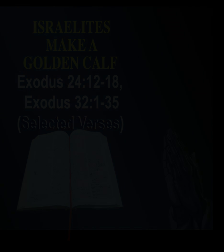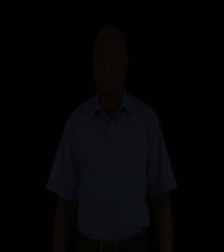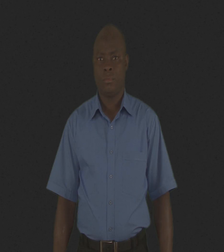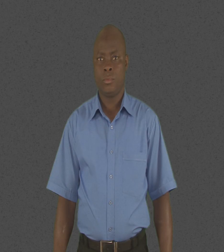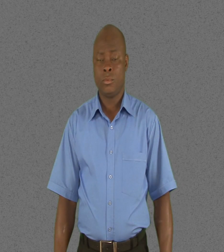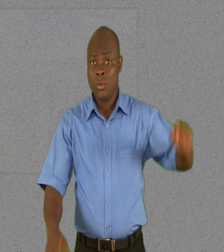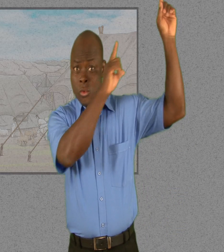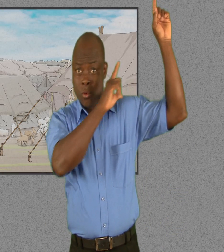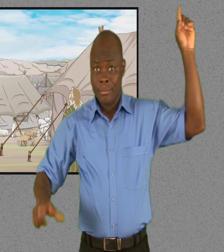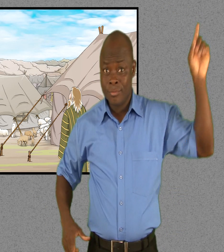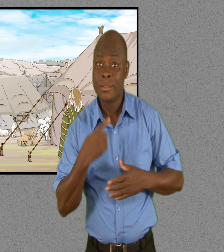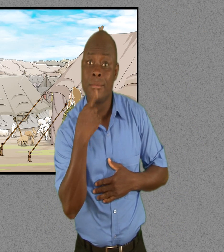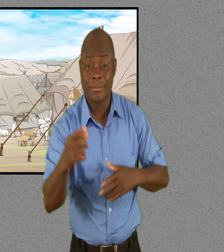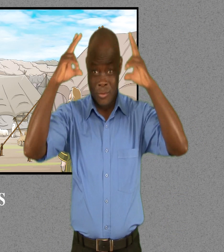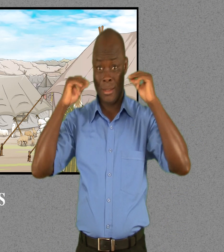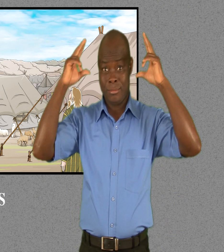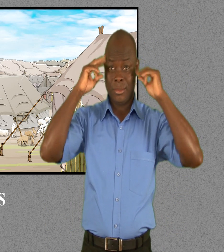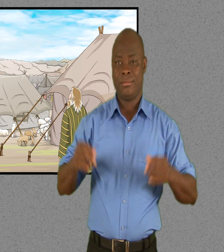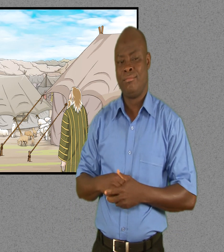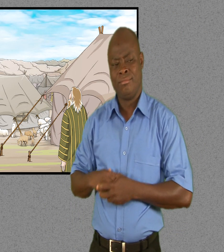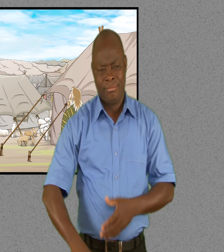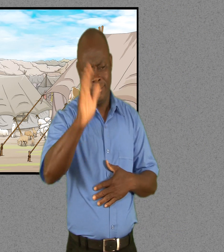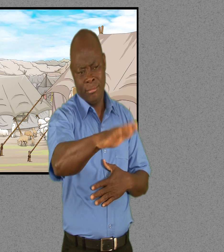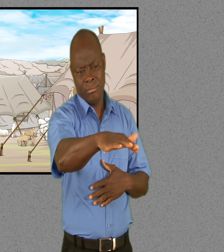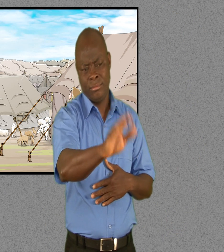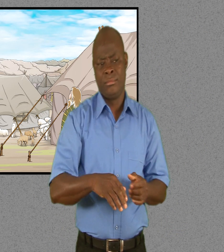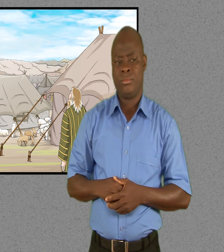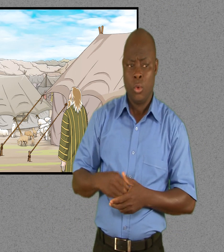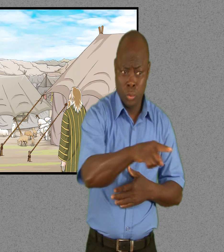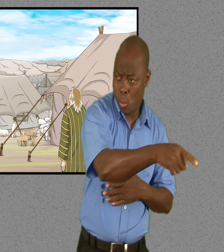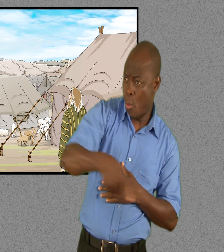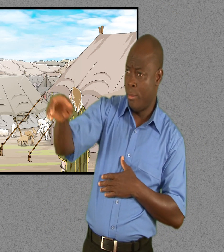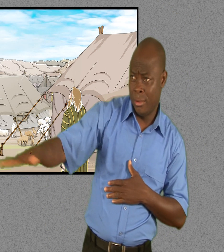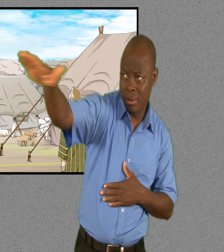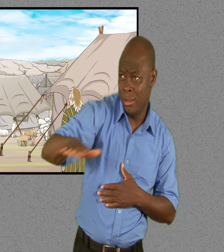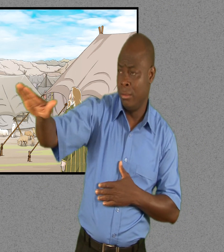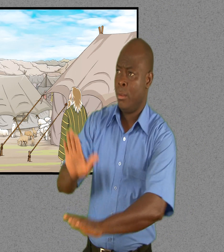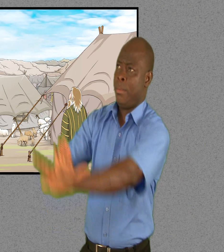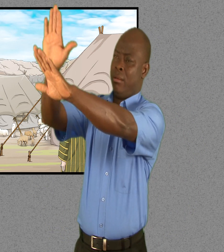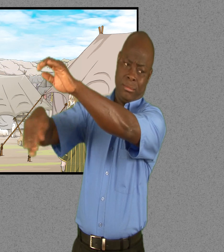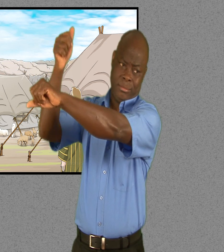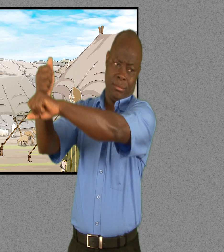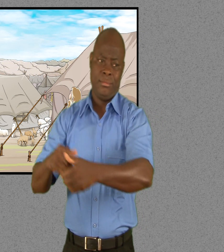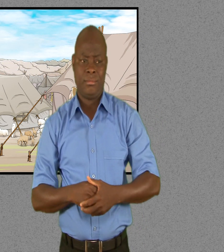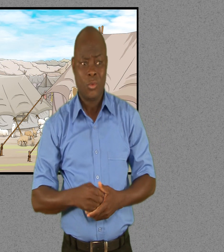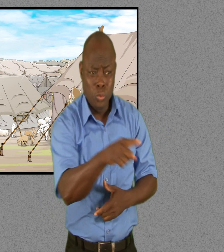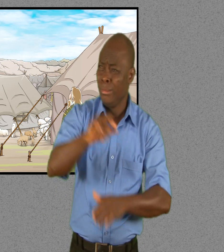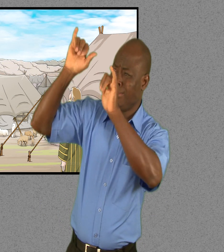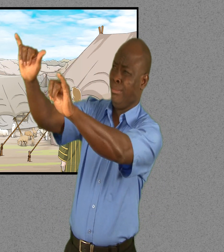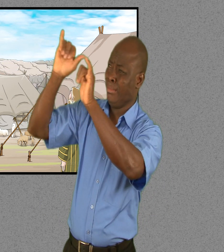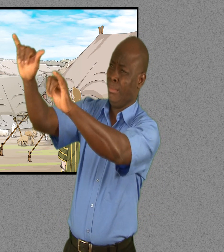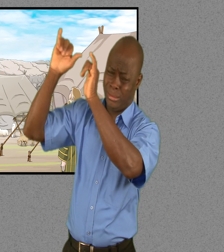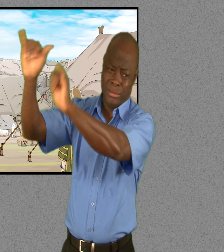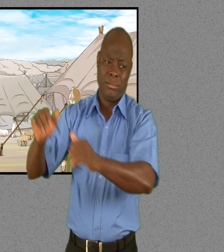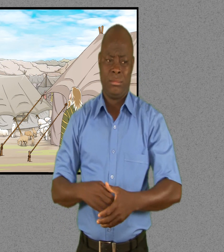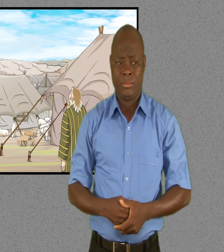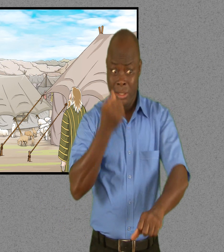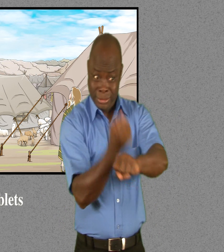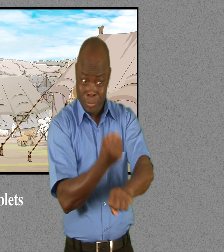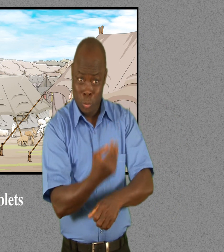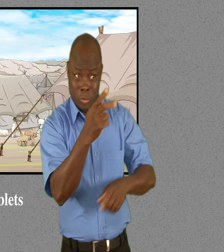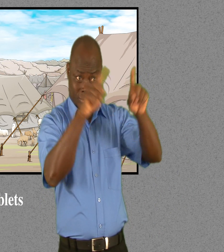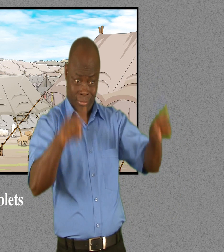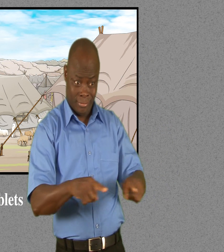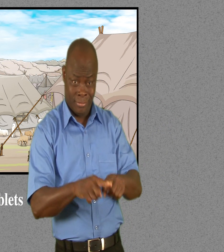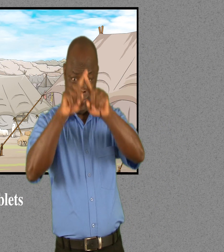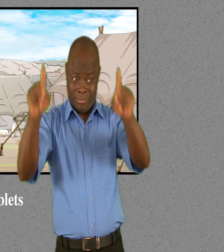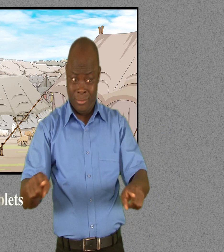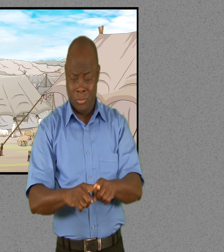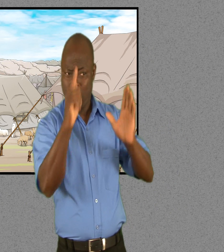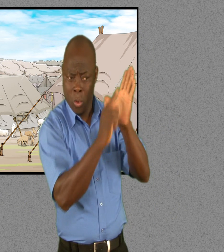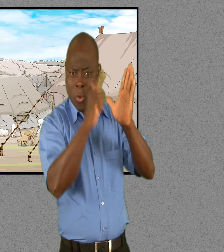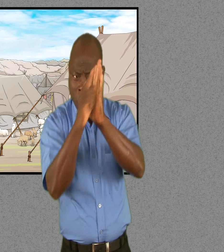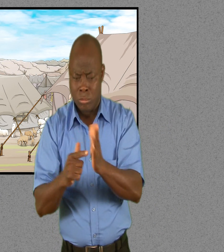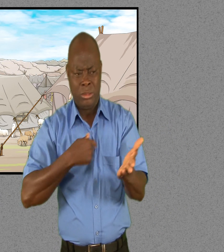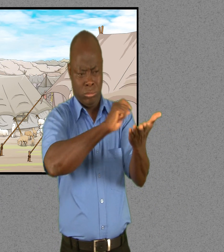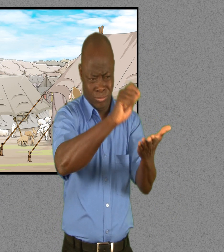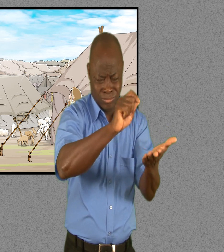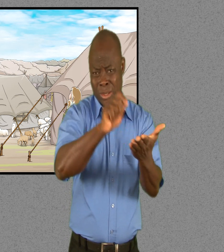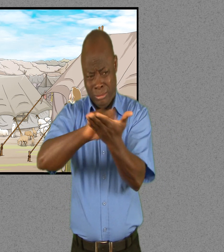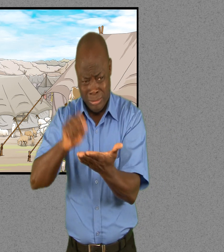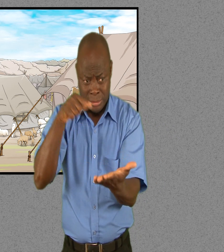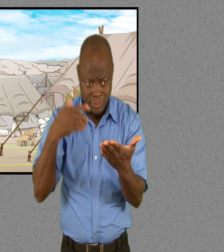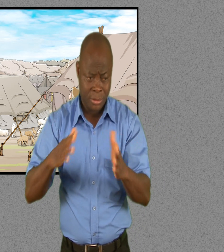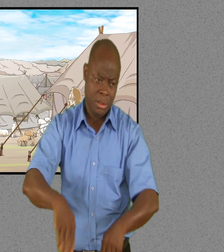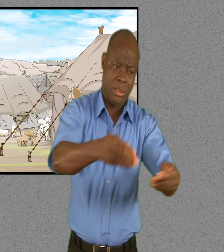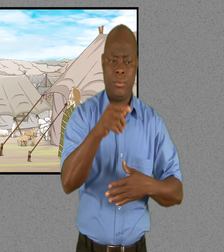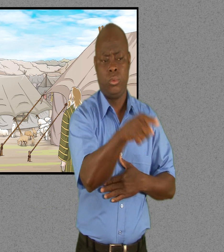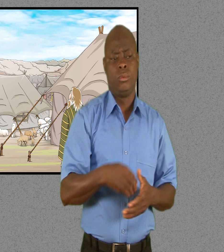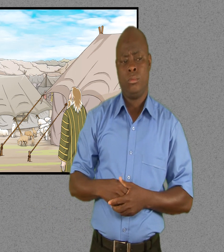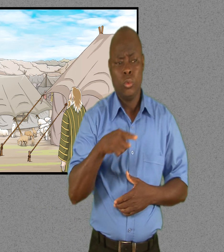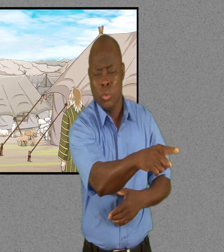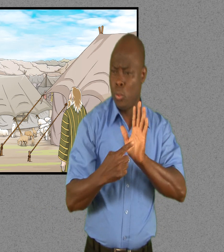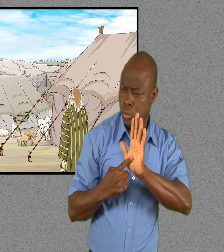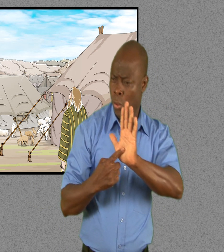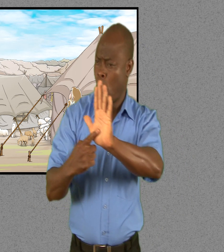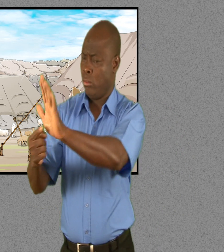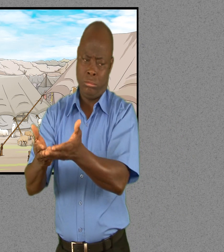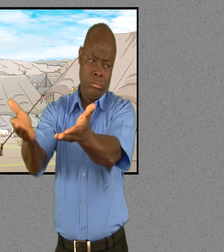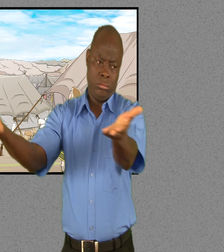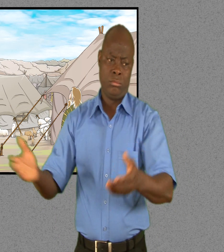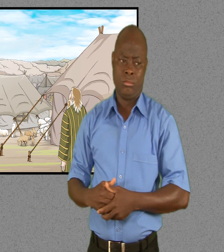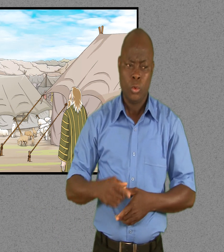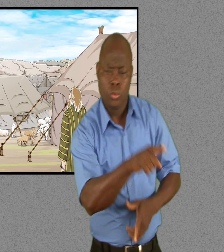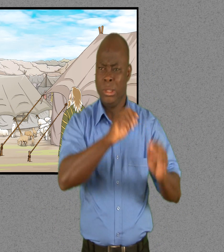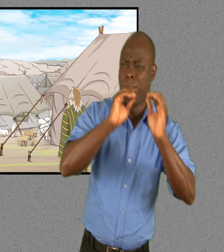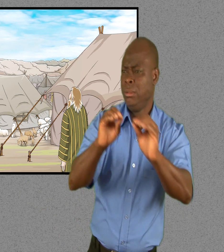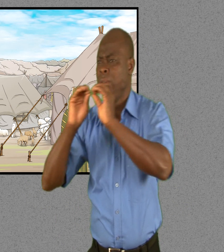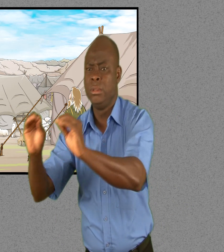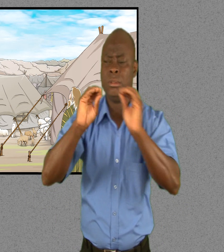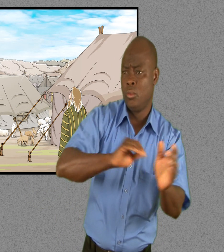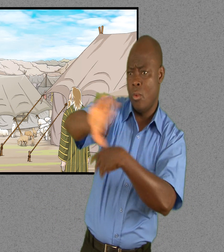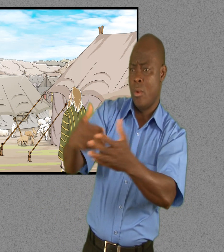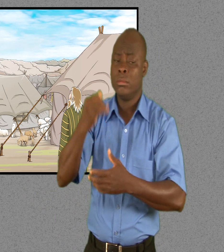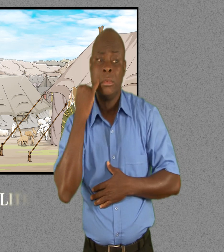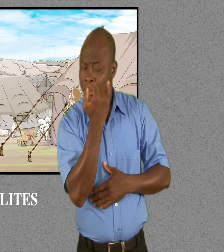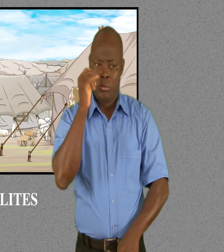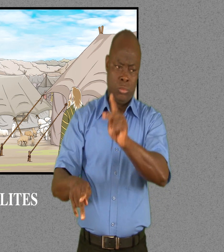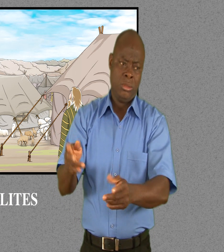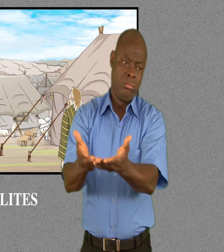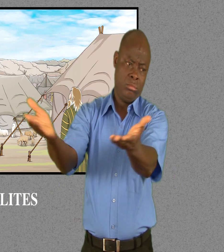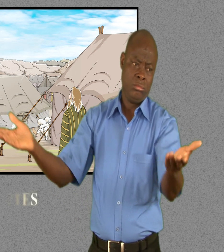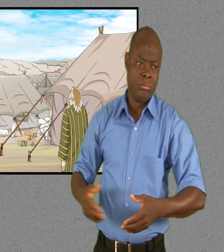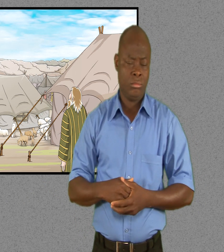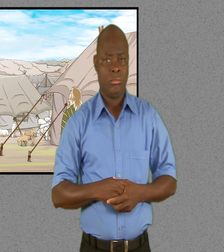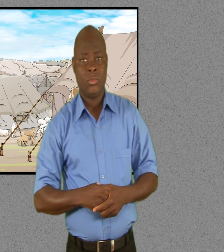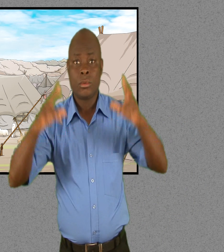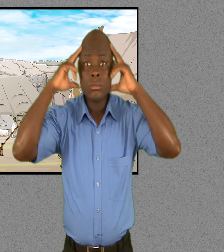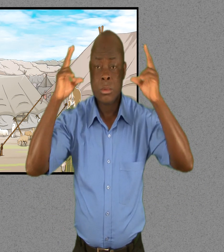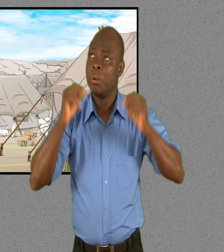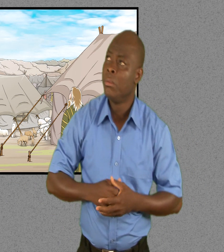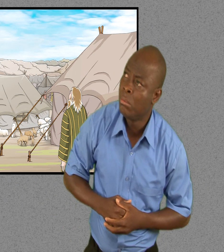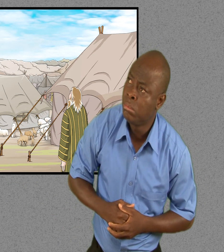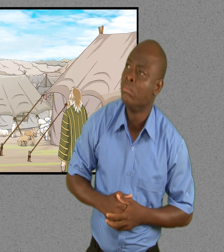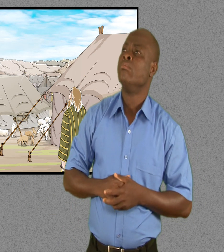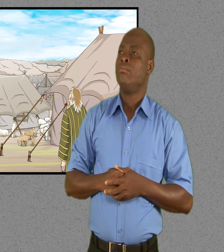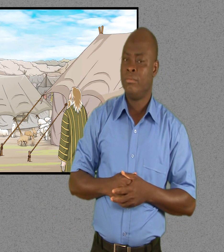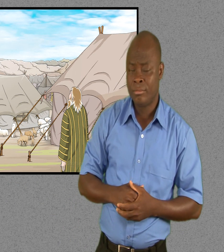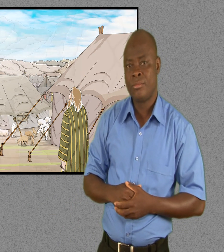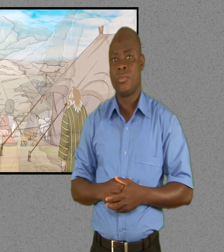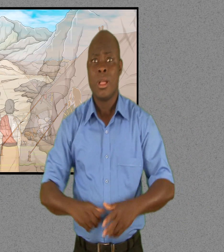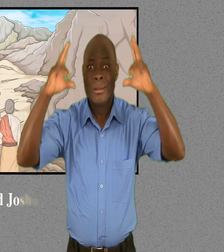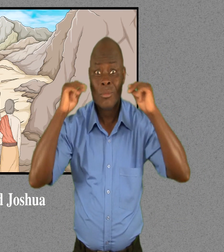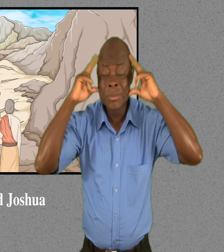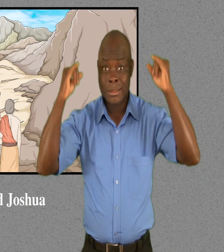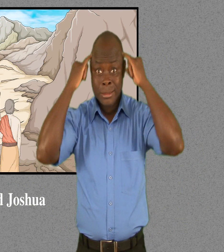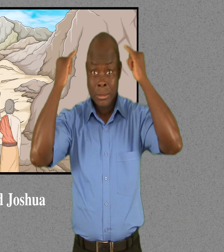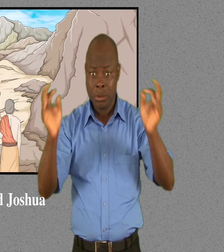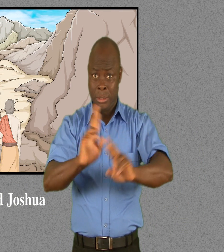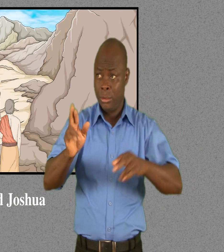Then the LORD said to Moses, “Come up to Me on the mountain and stay here, so that I may give you the tablets of stone, with the law and commandments I have written for their instruction.”